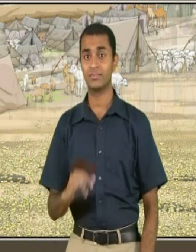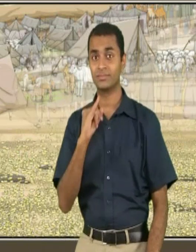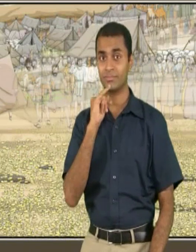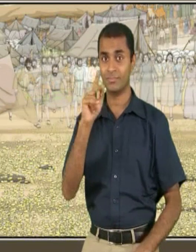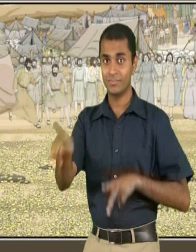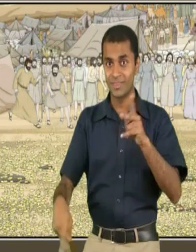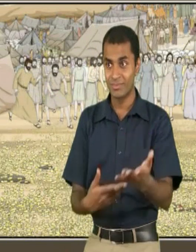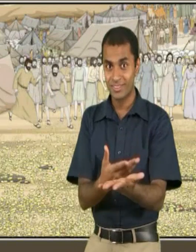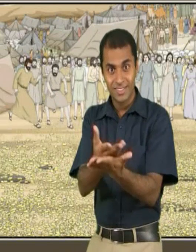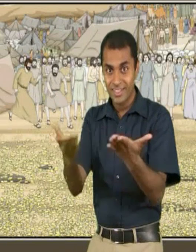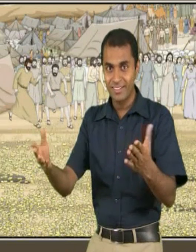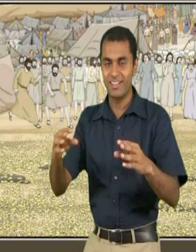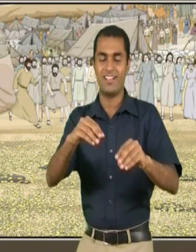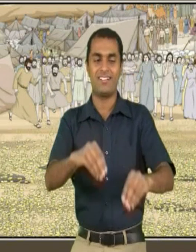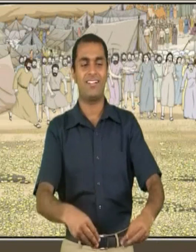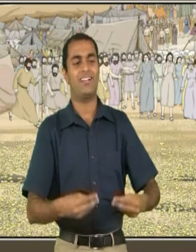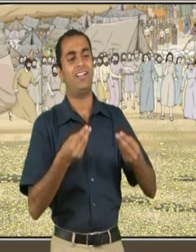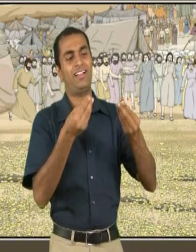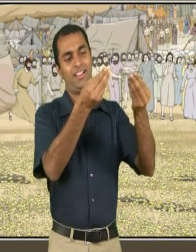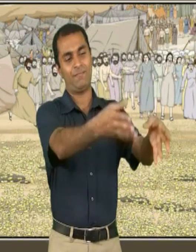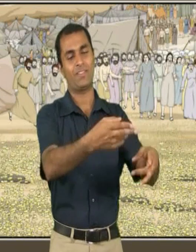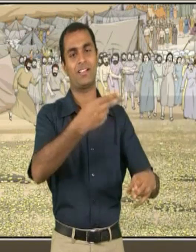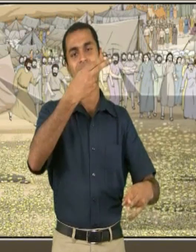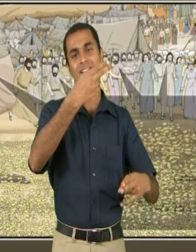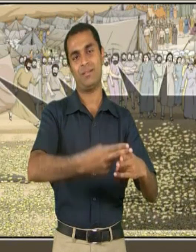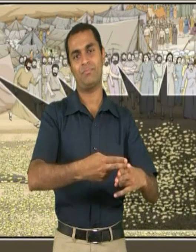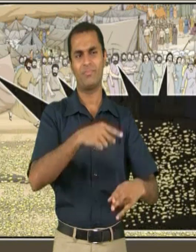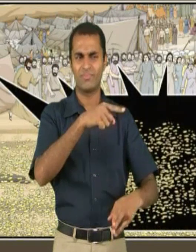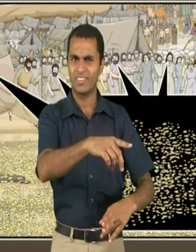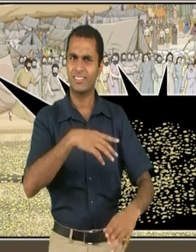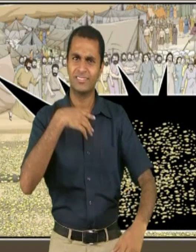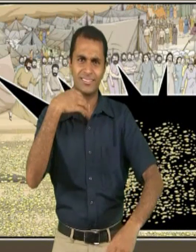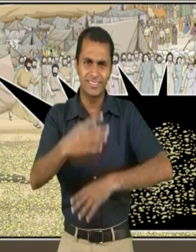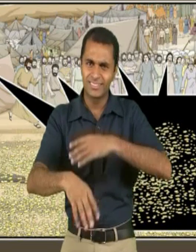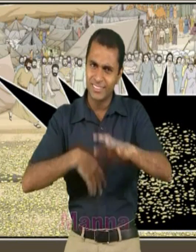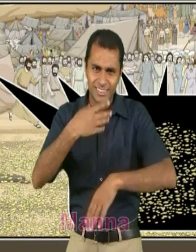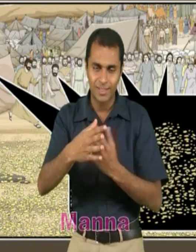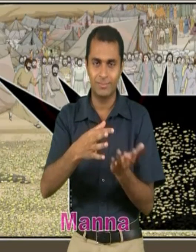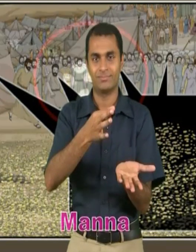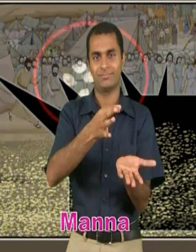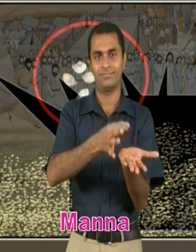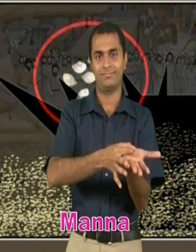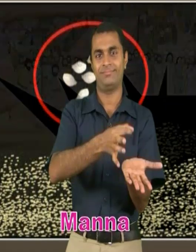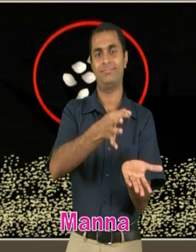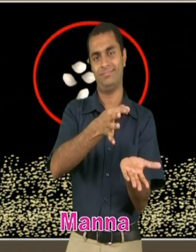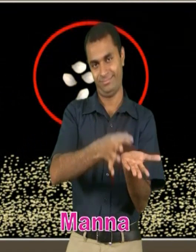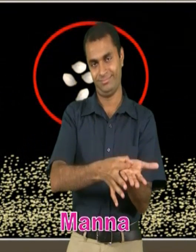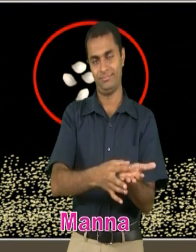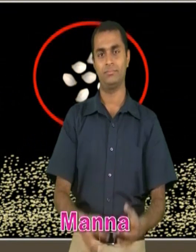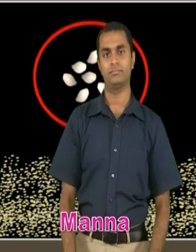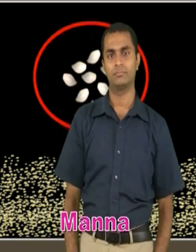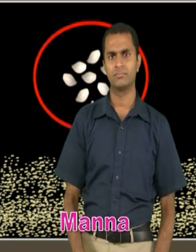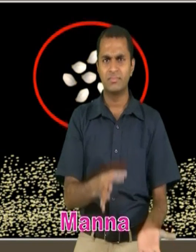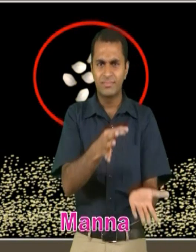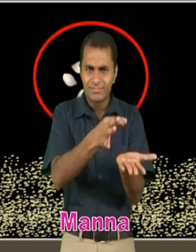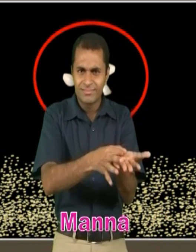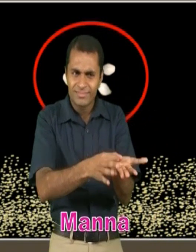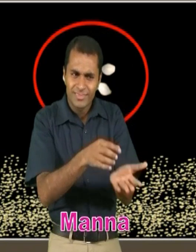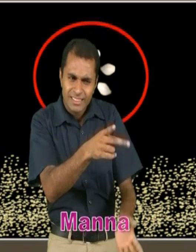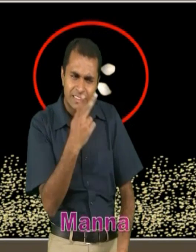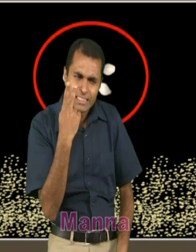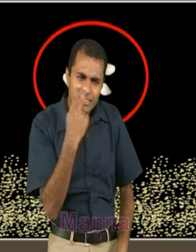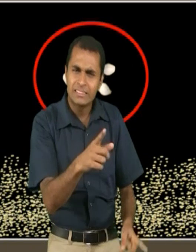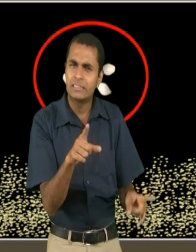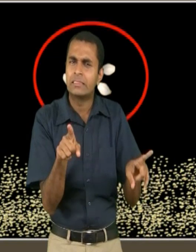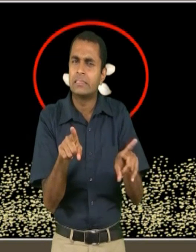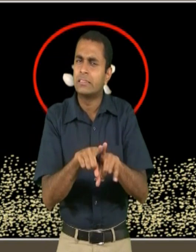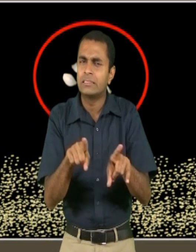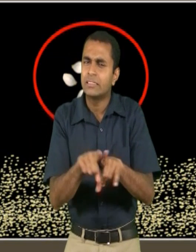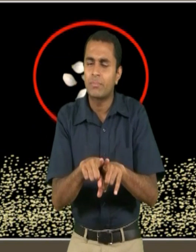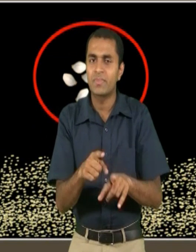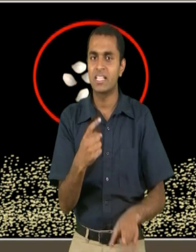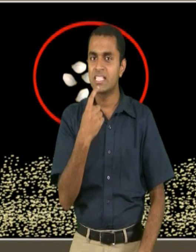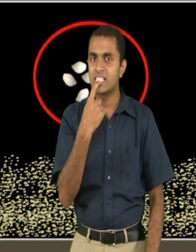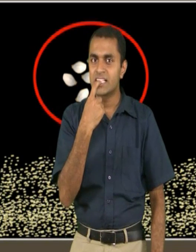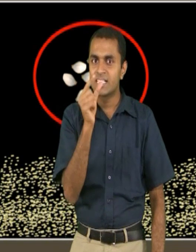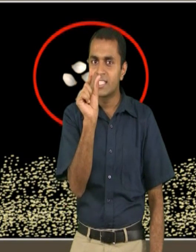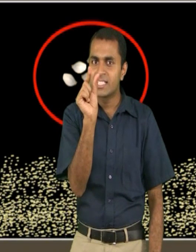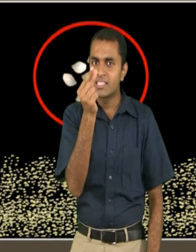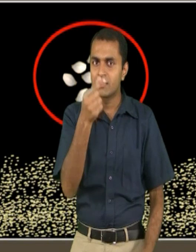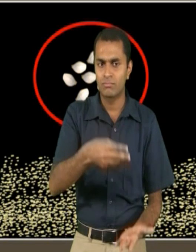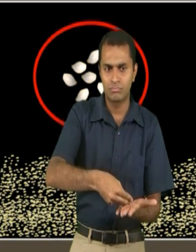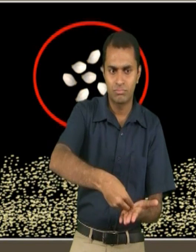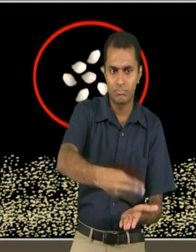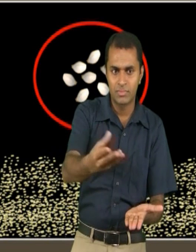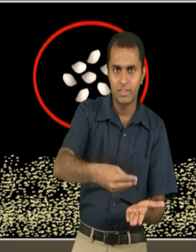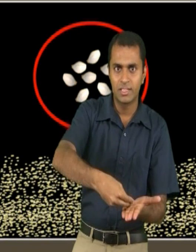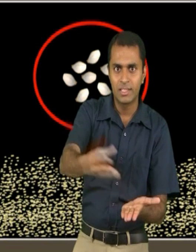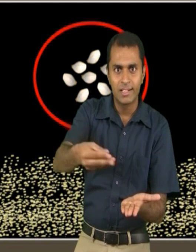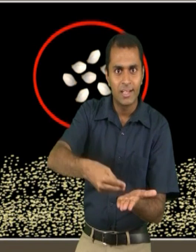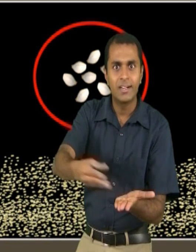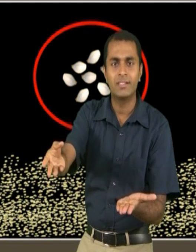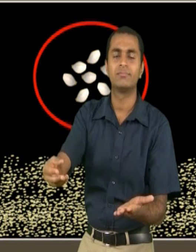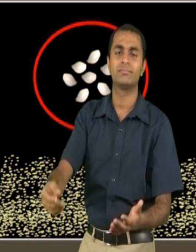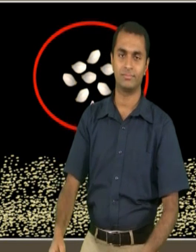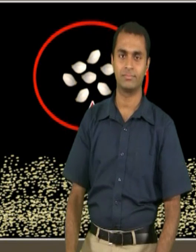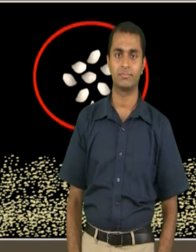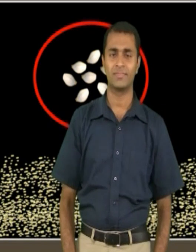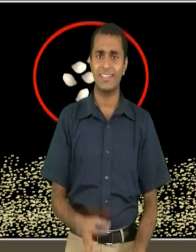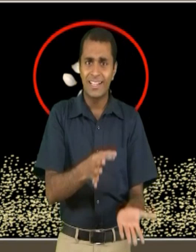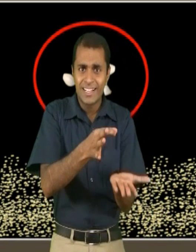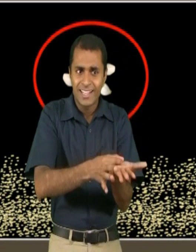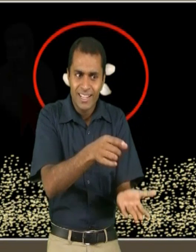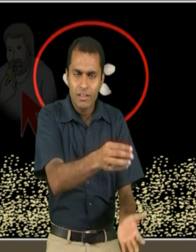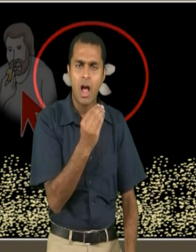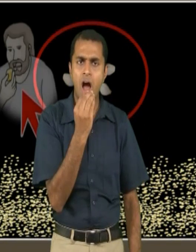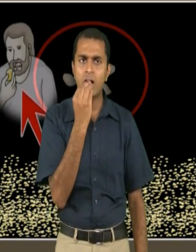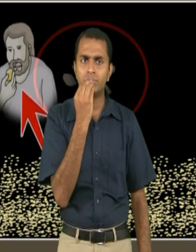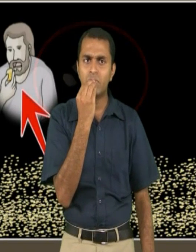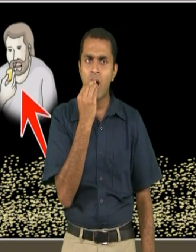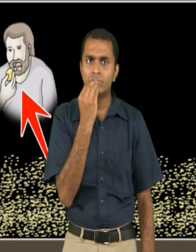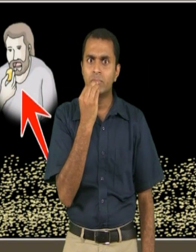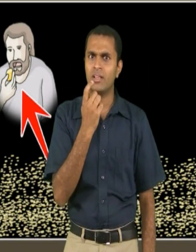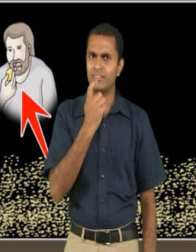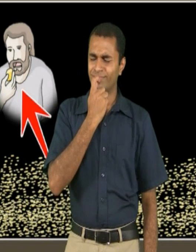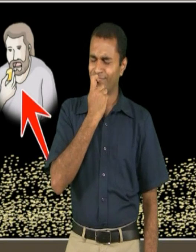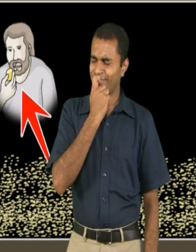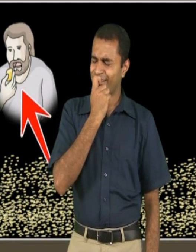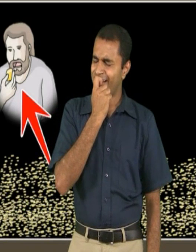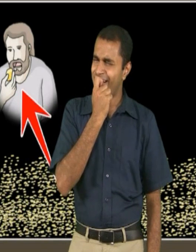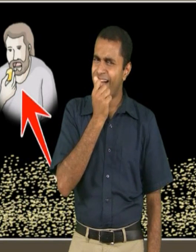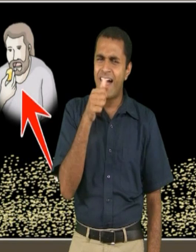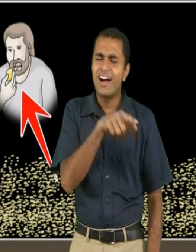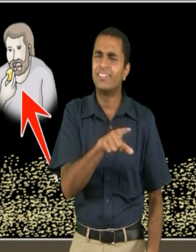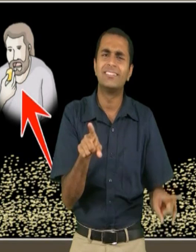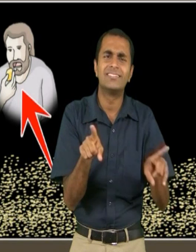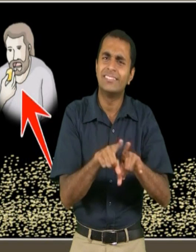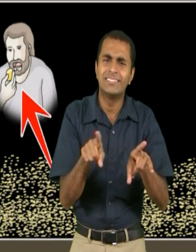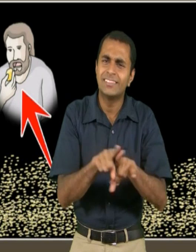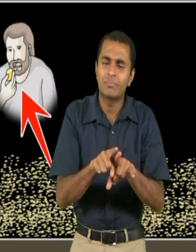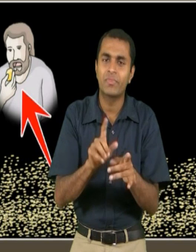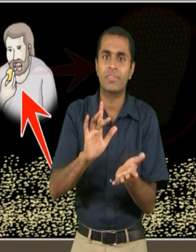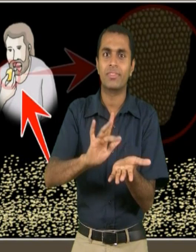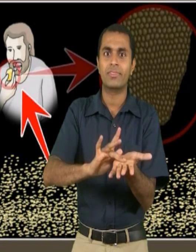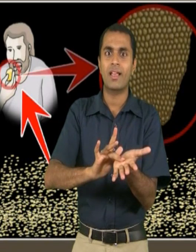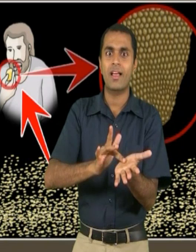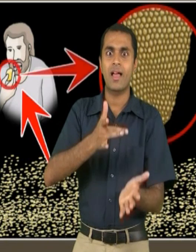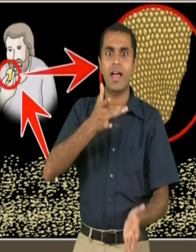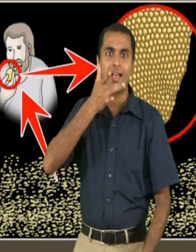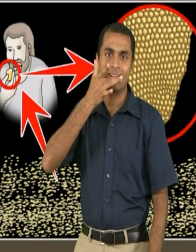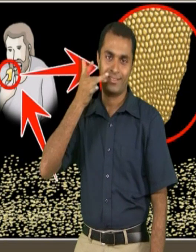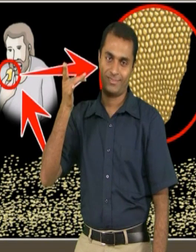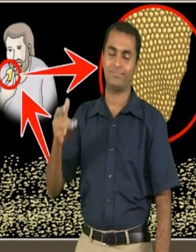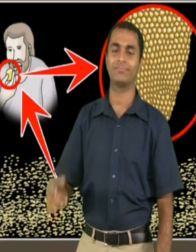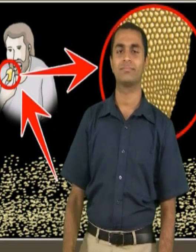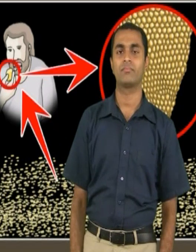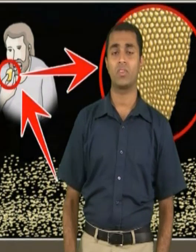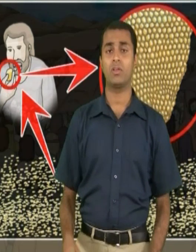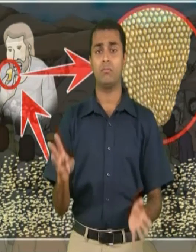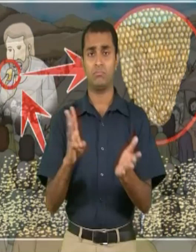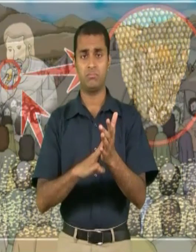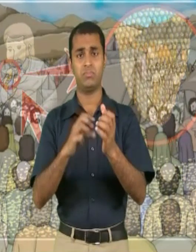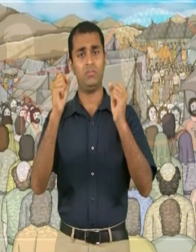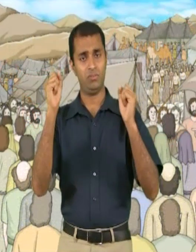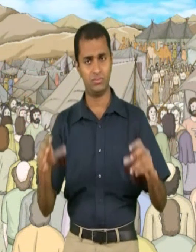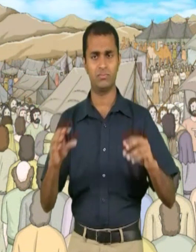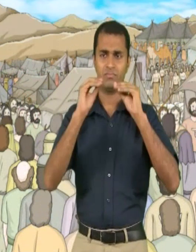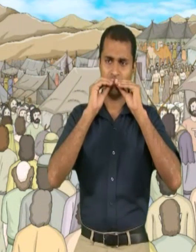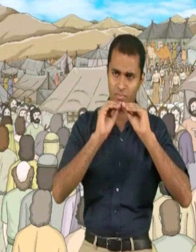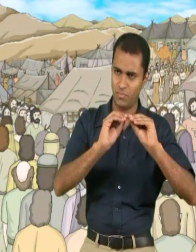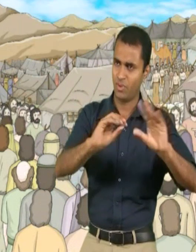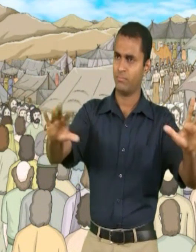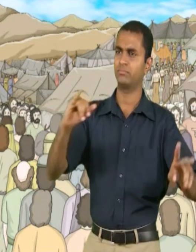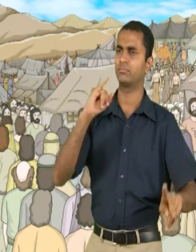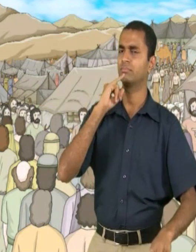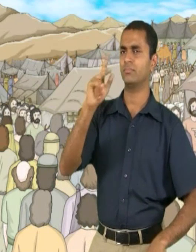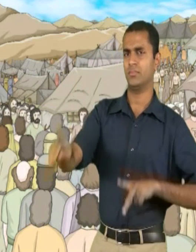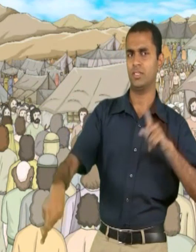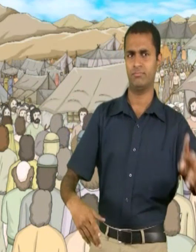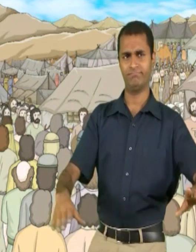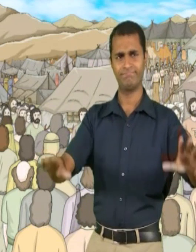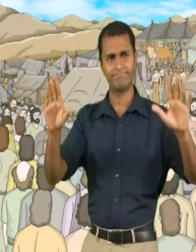Now the house of Israel called the bread manna. It was white like coriander seed and tasted like wafers made with honey.